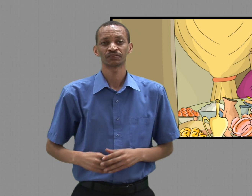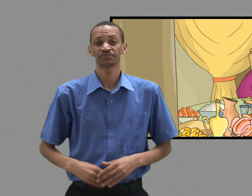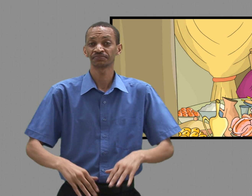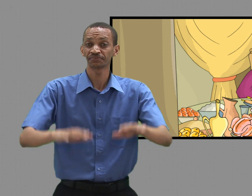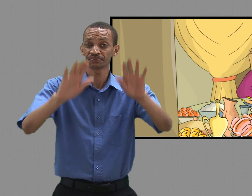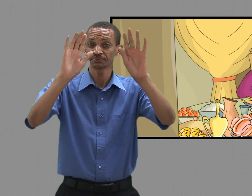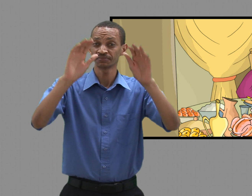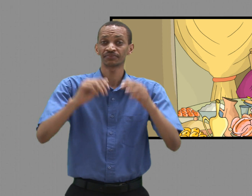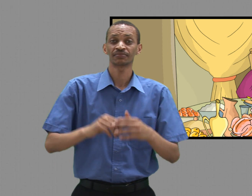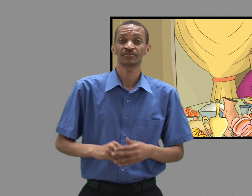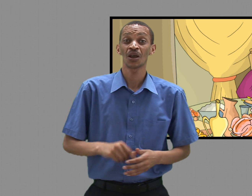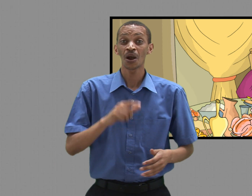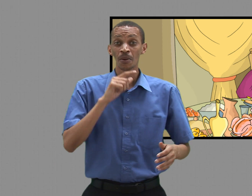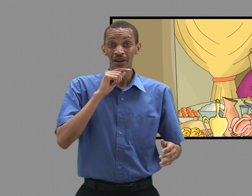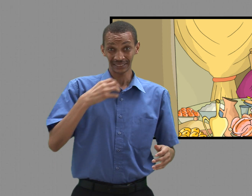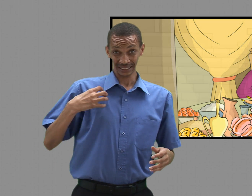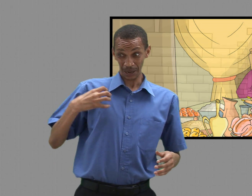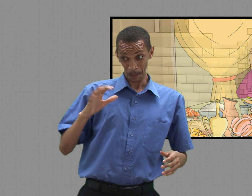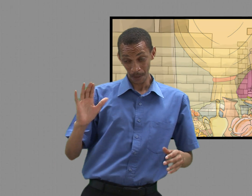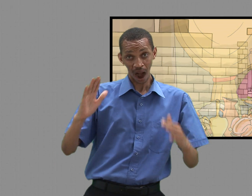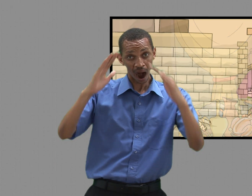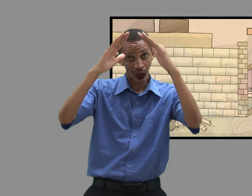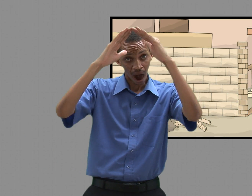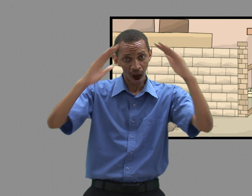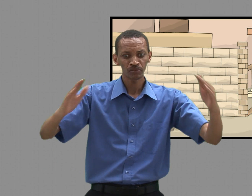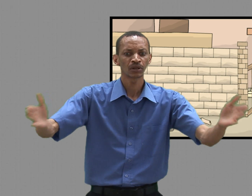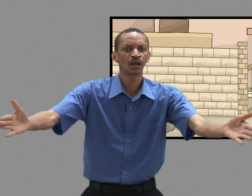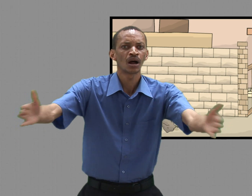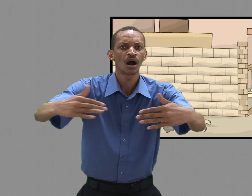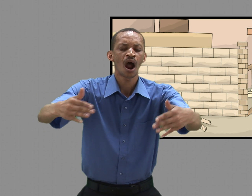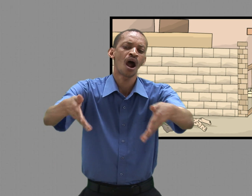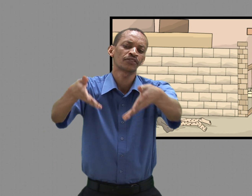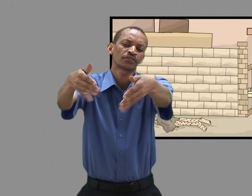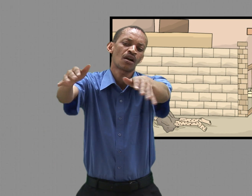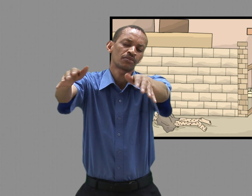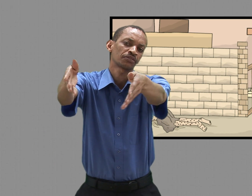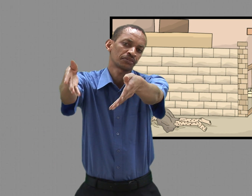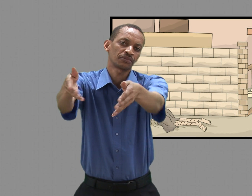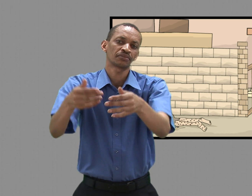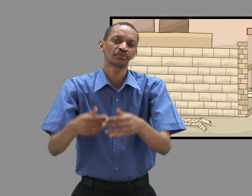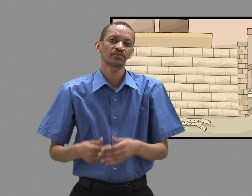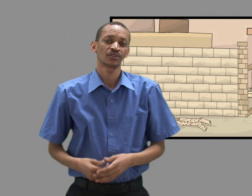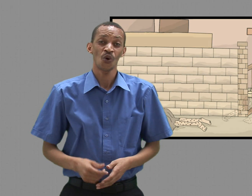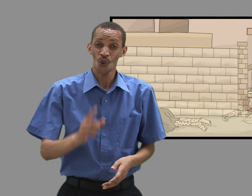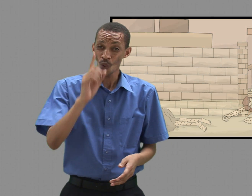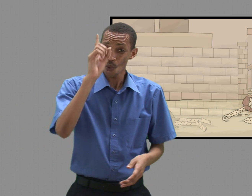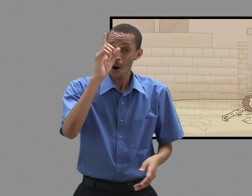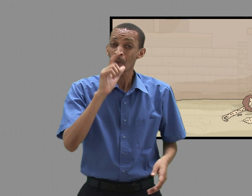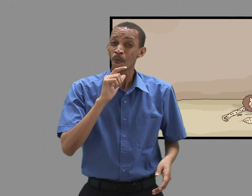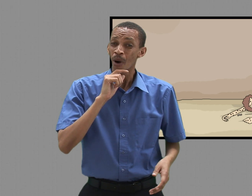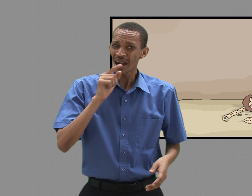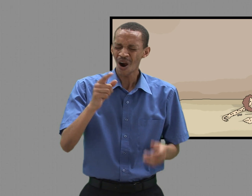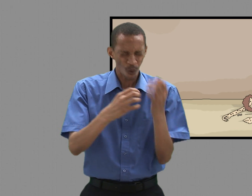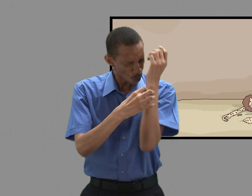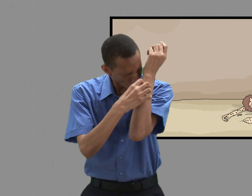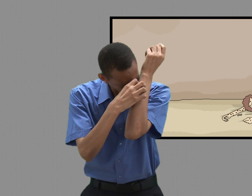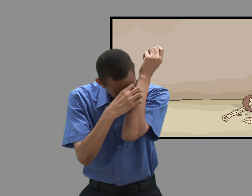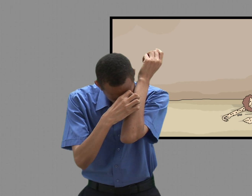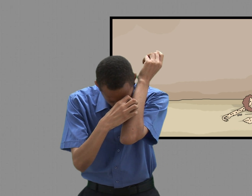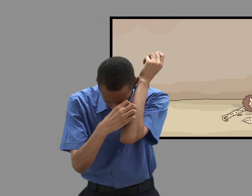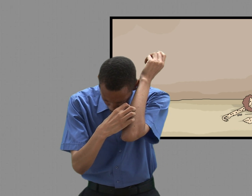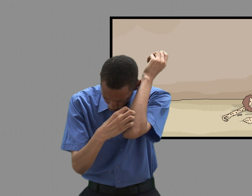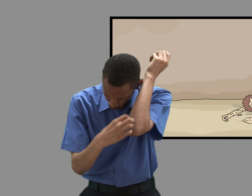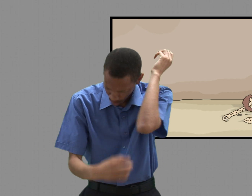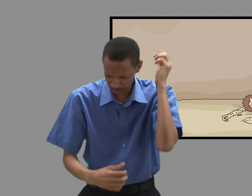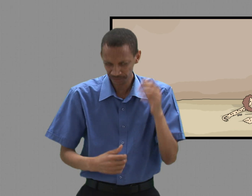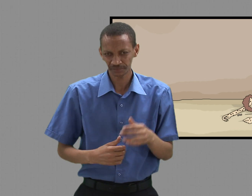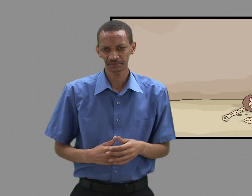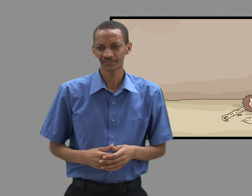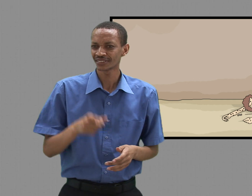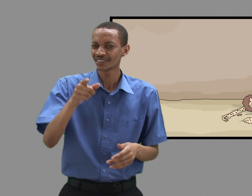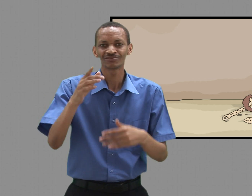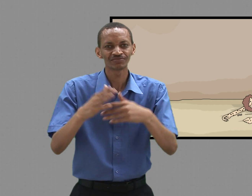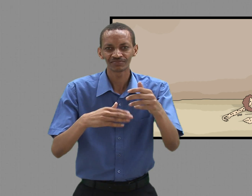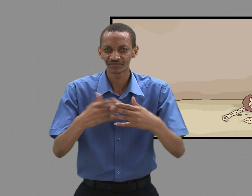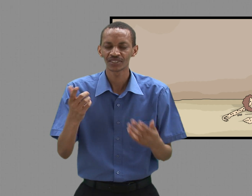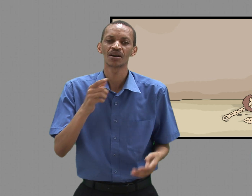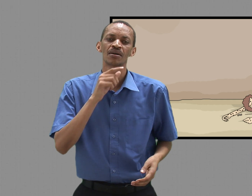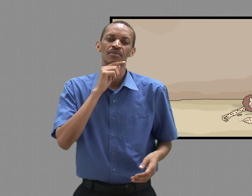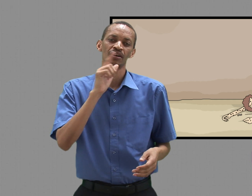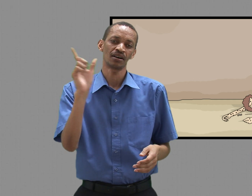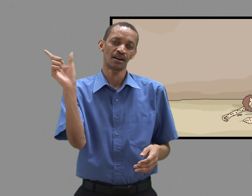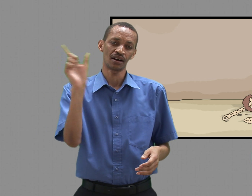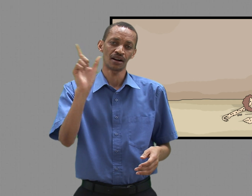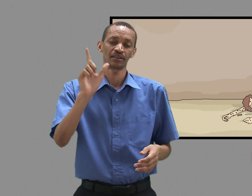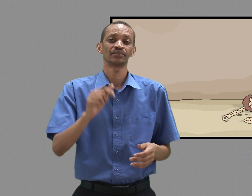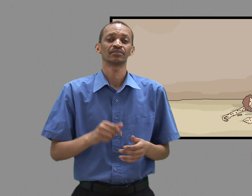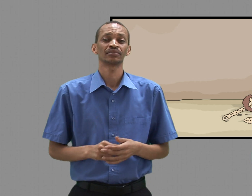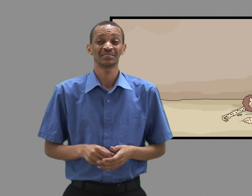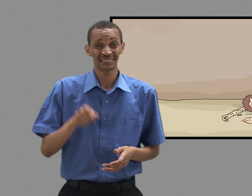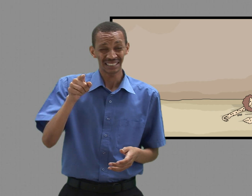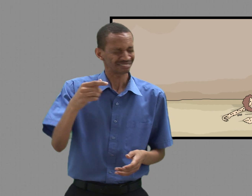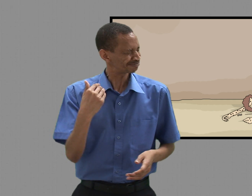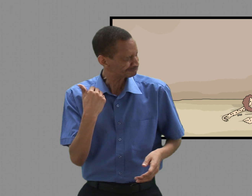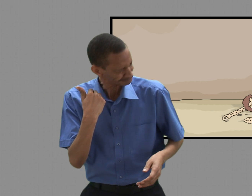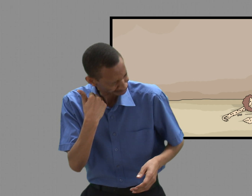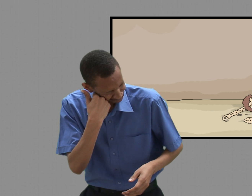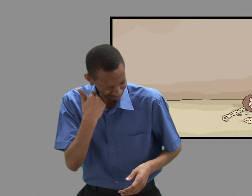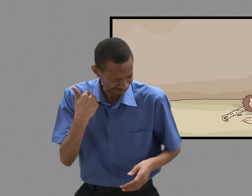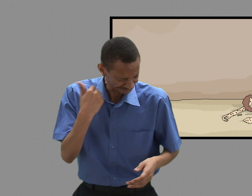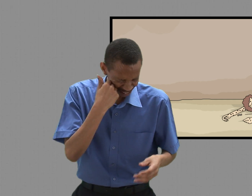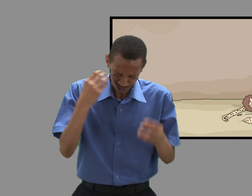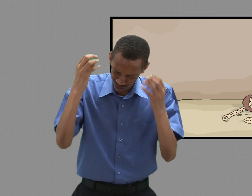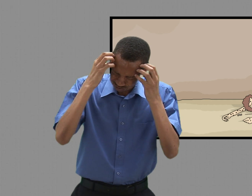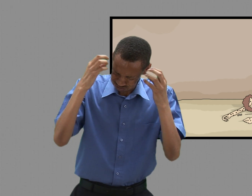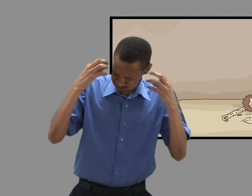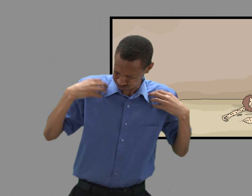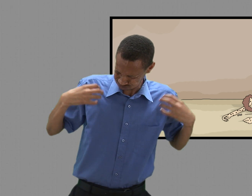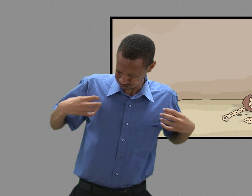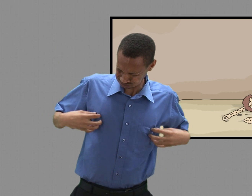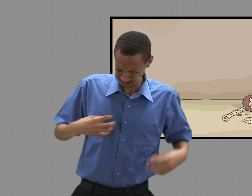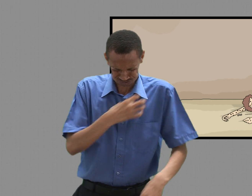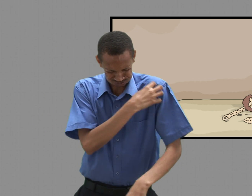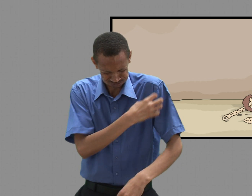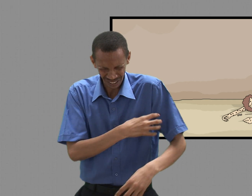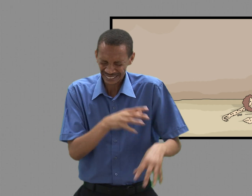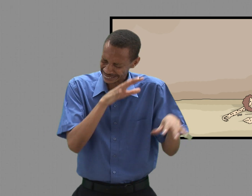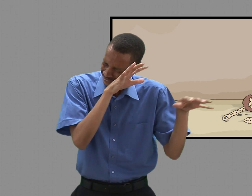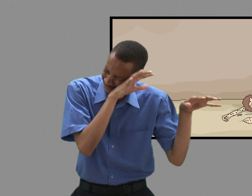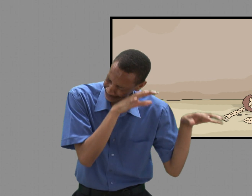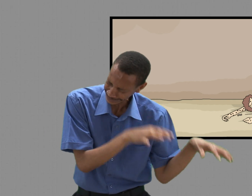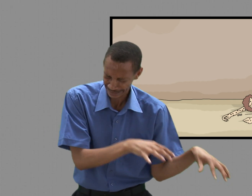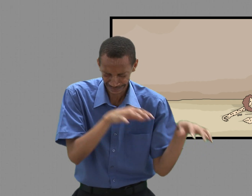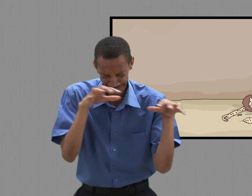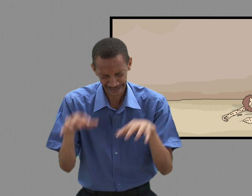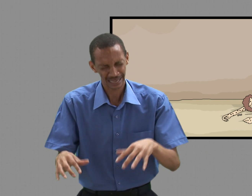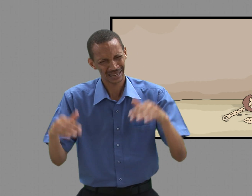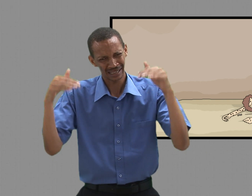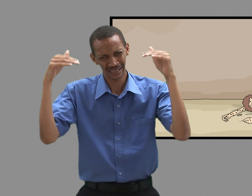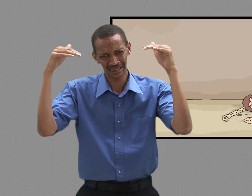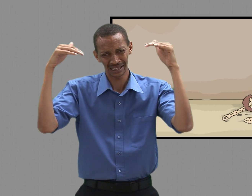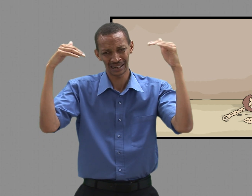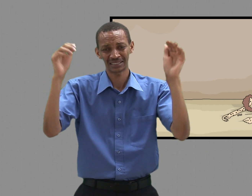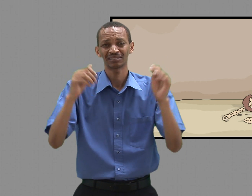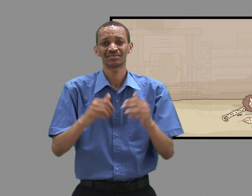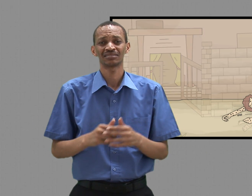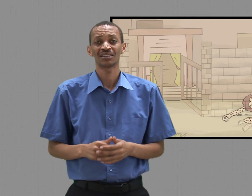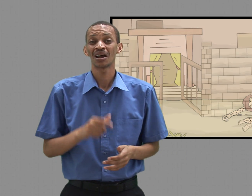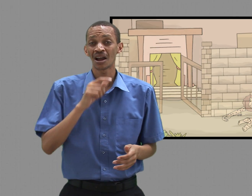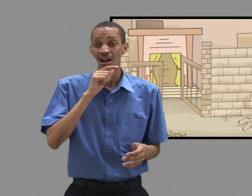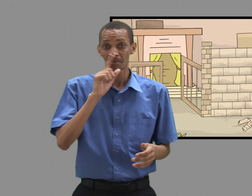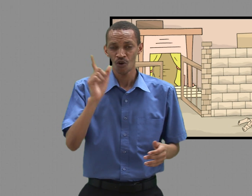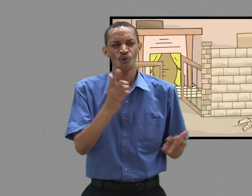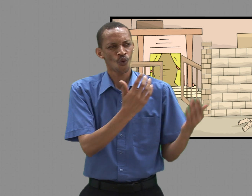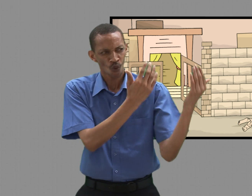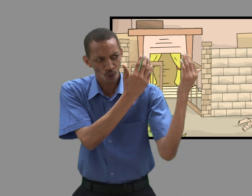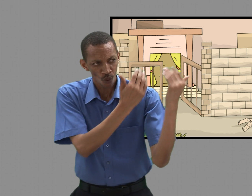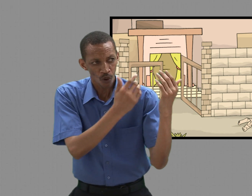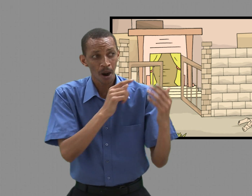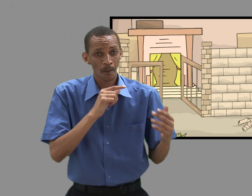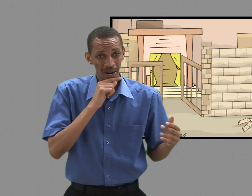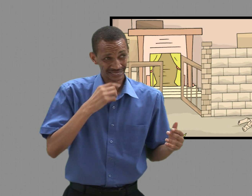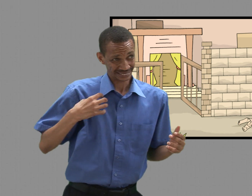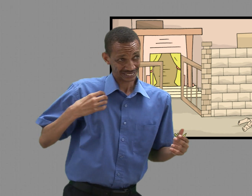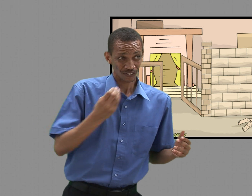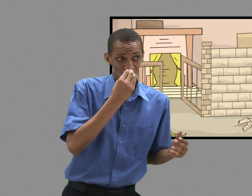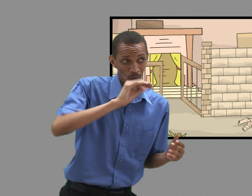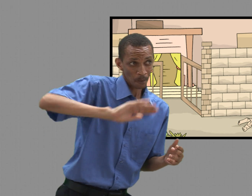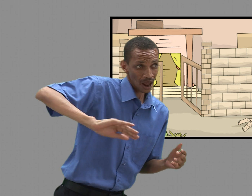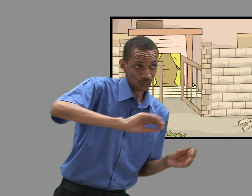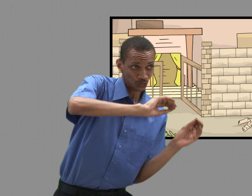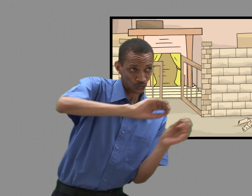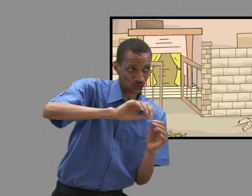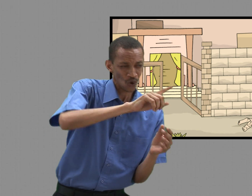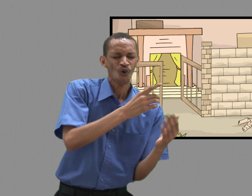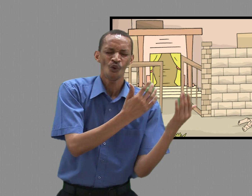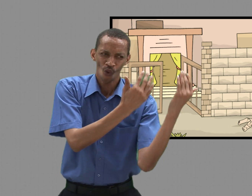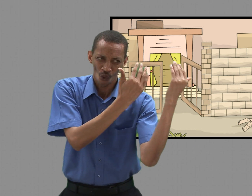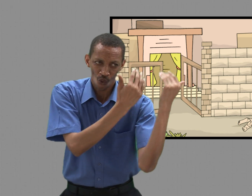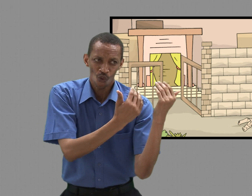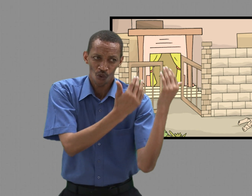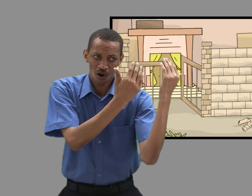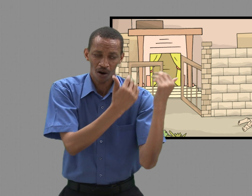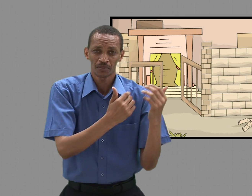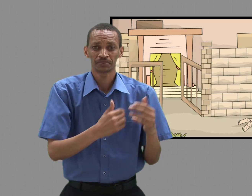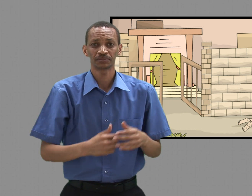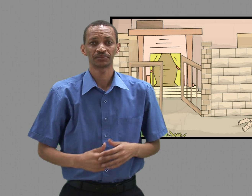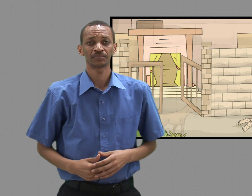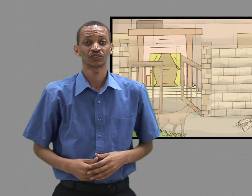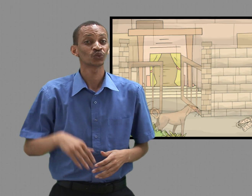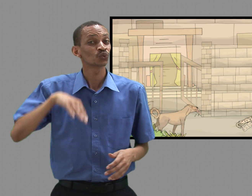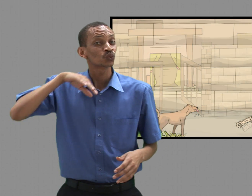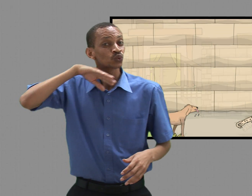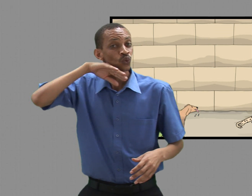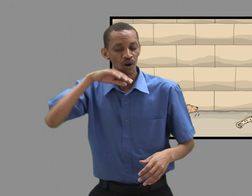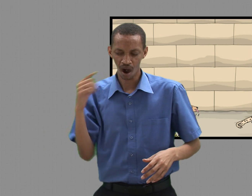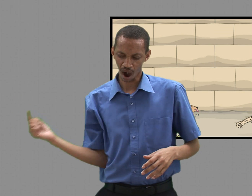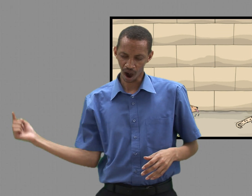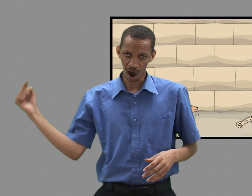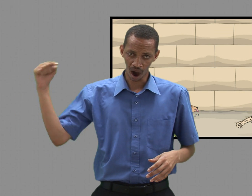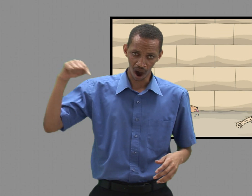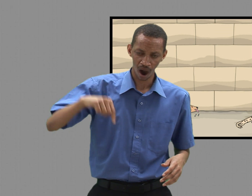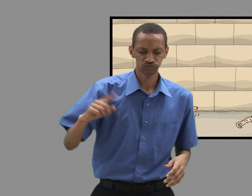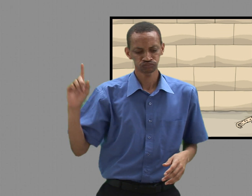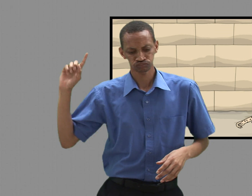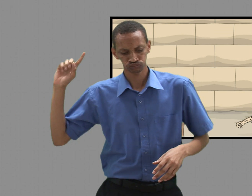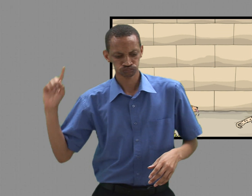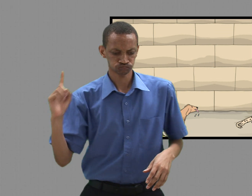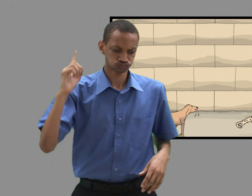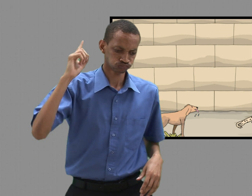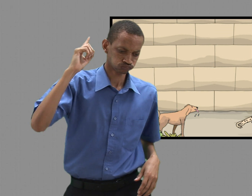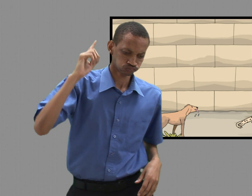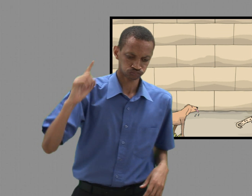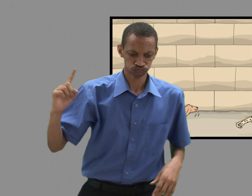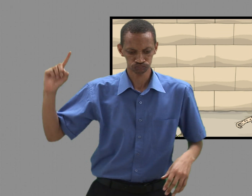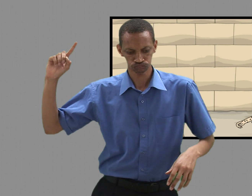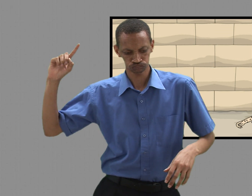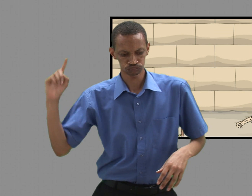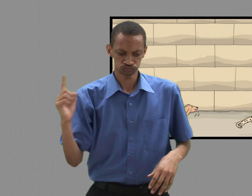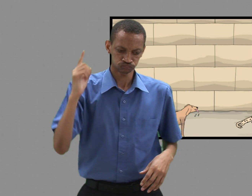And a beggar named Lazarus lay at his gate, covered with sores and longing to be fed with the crumbs that fell from the rich man’s table.